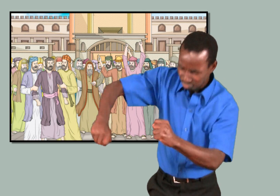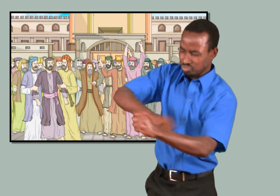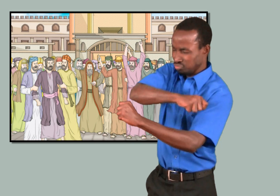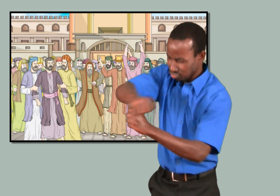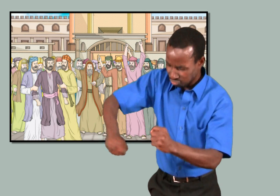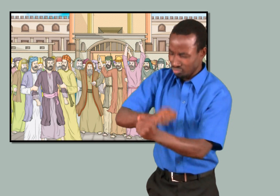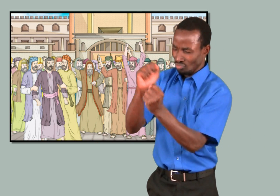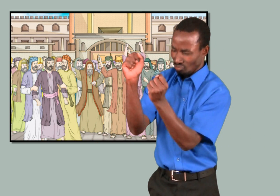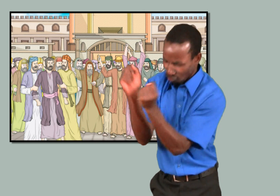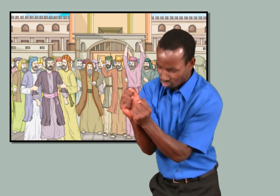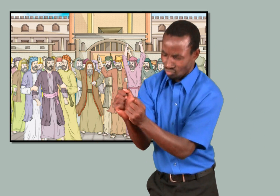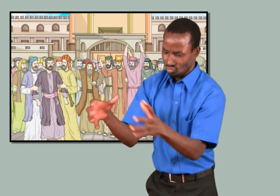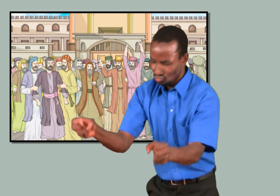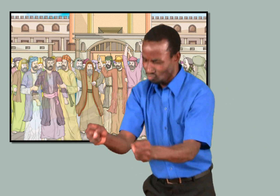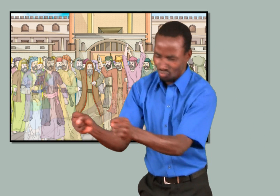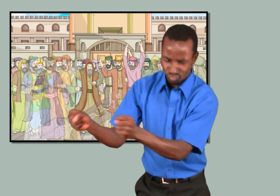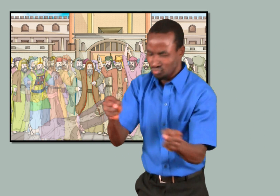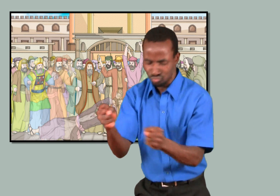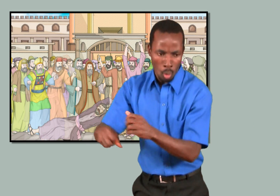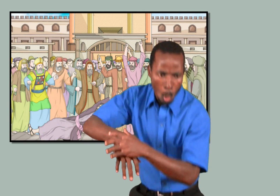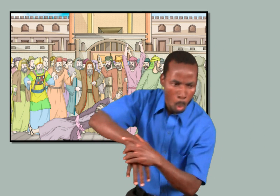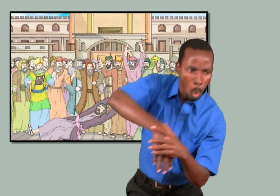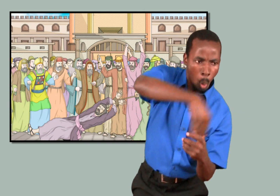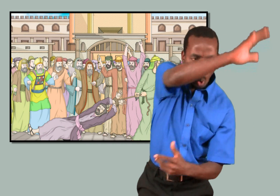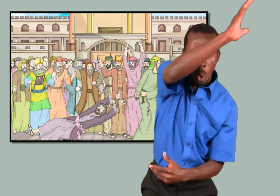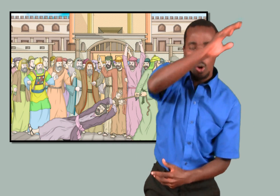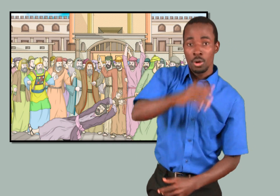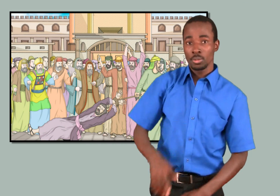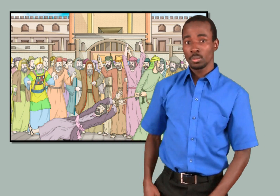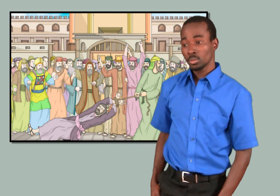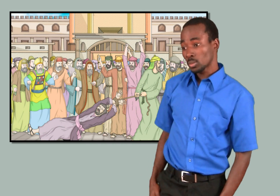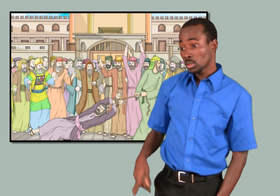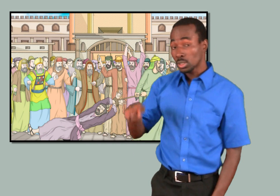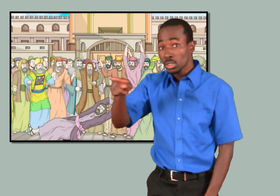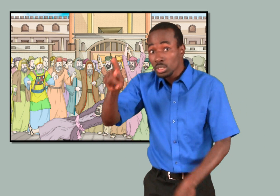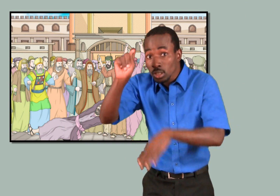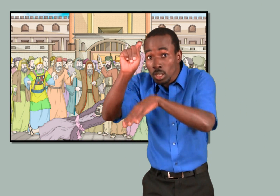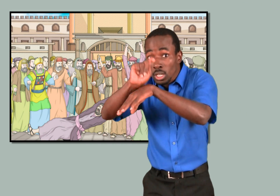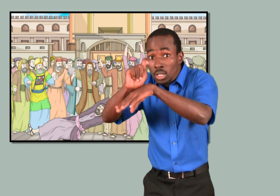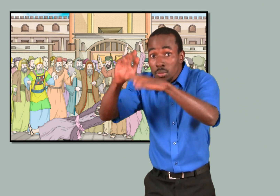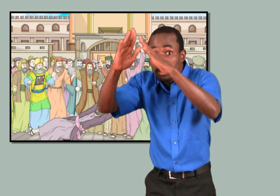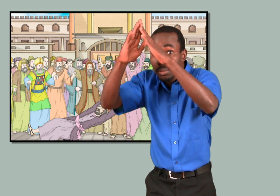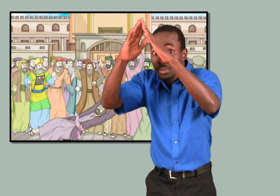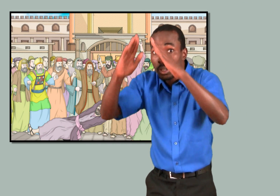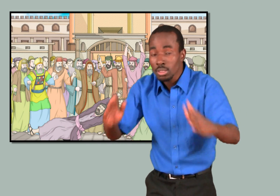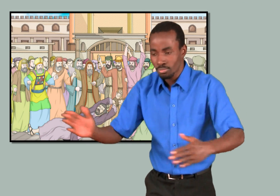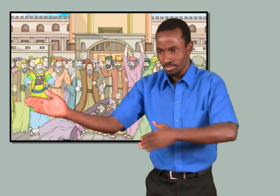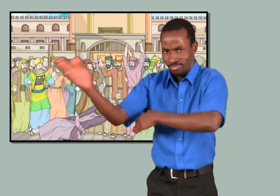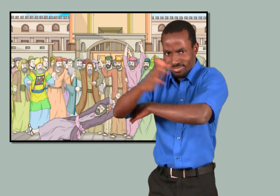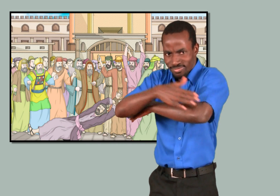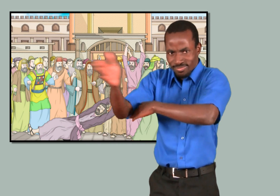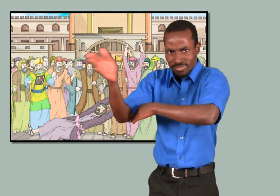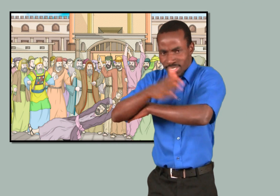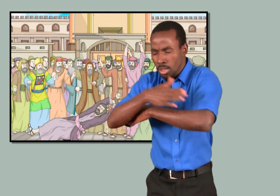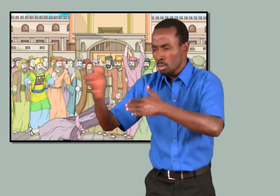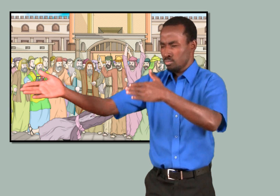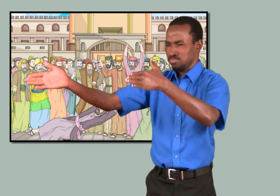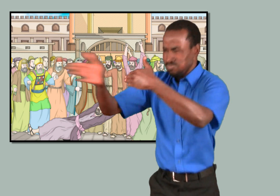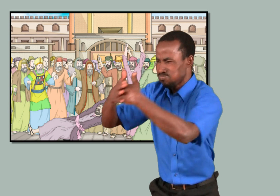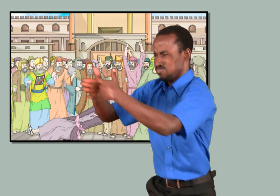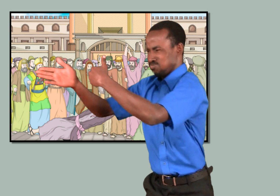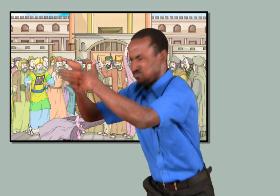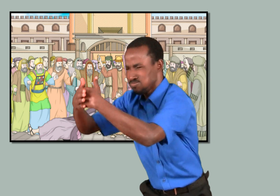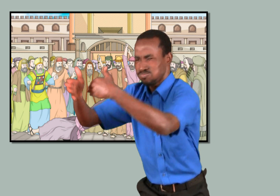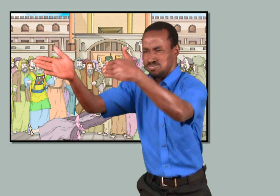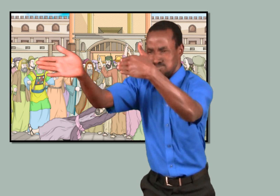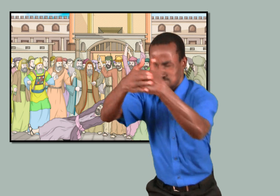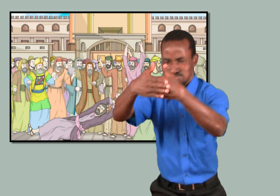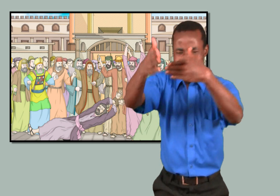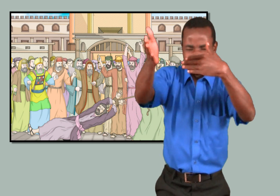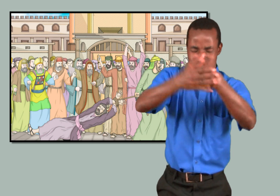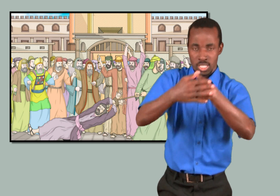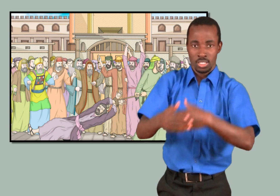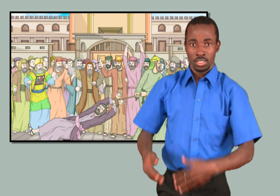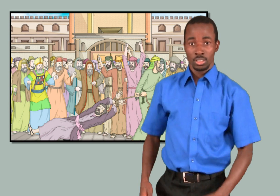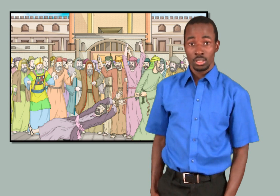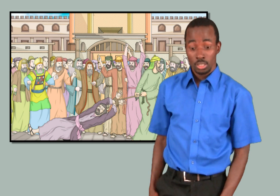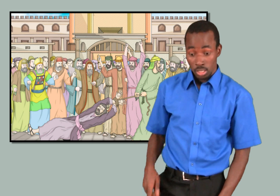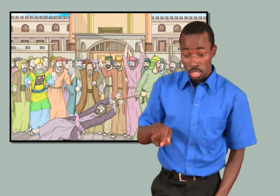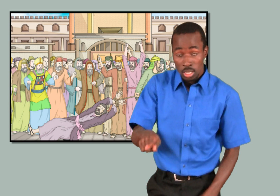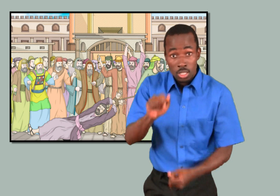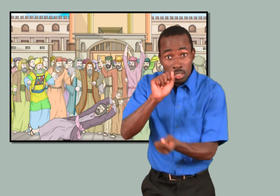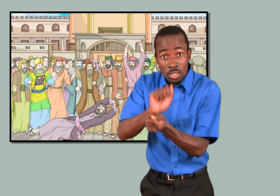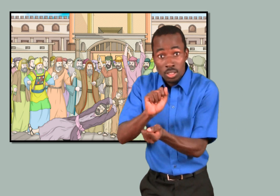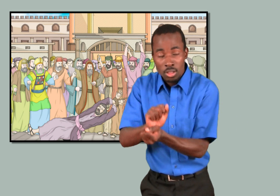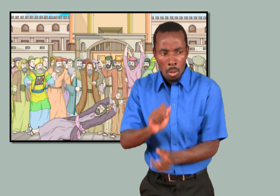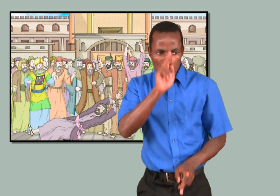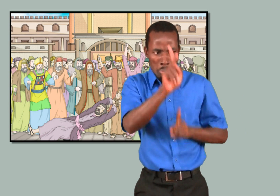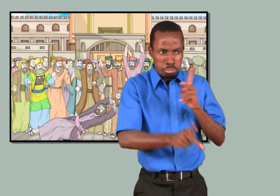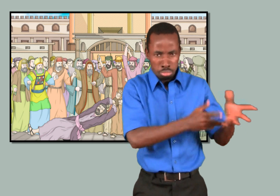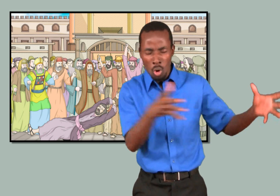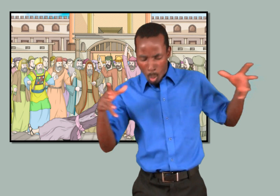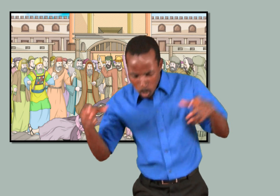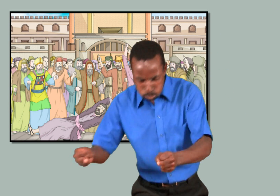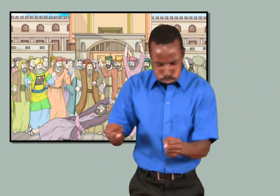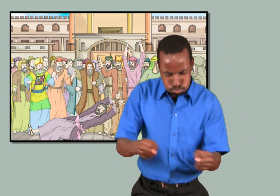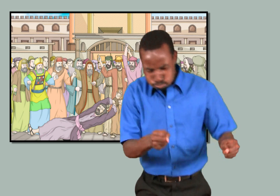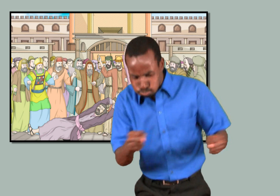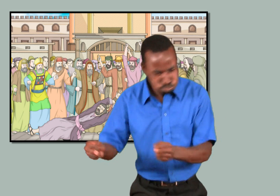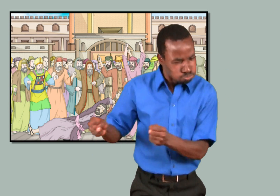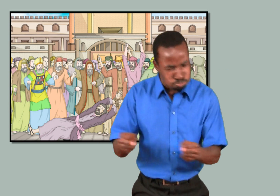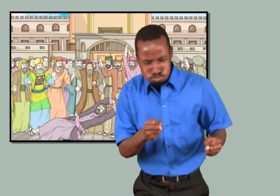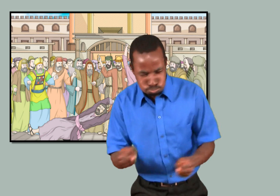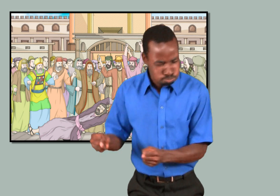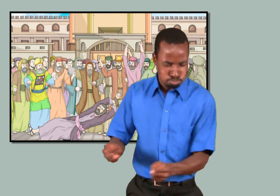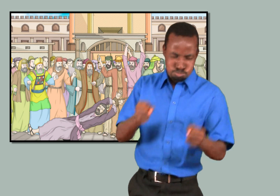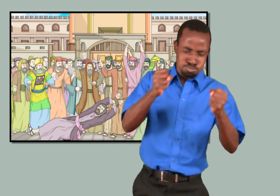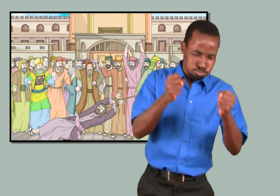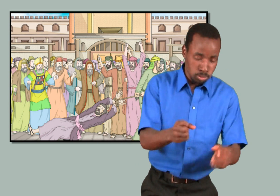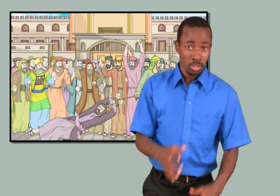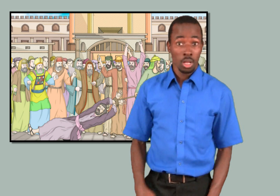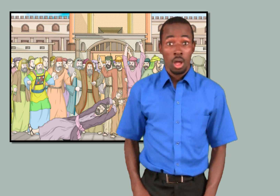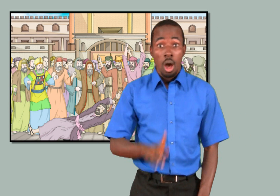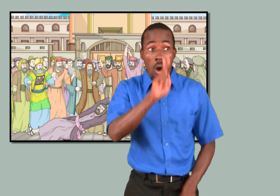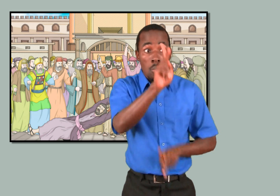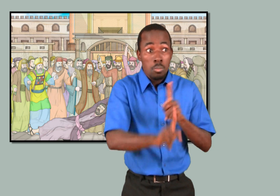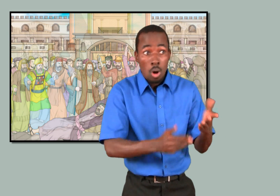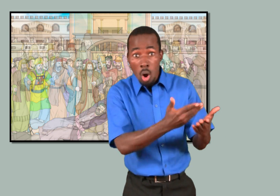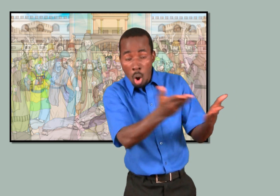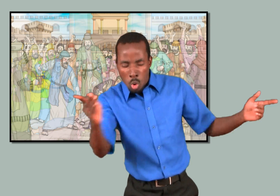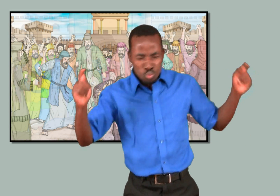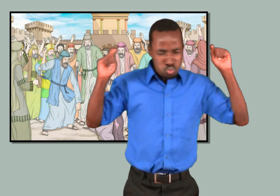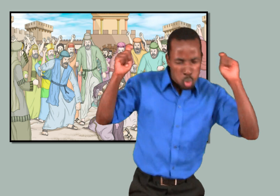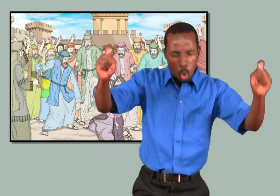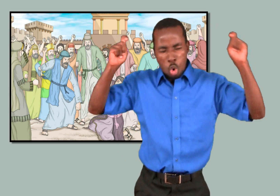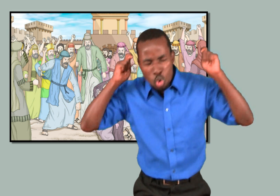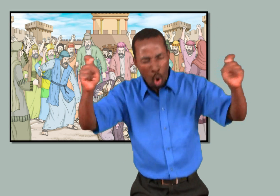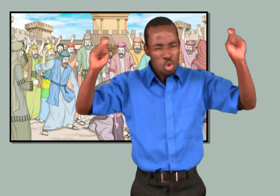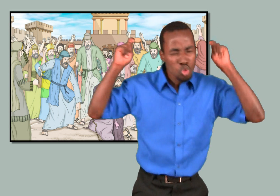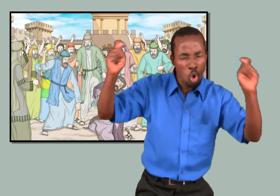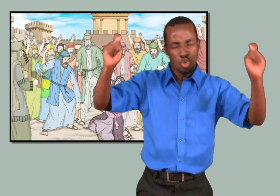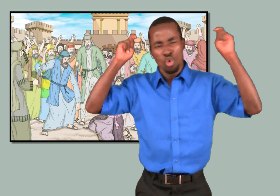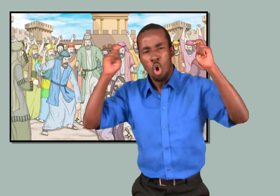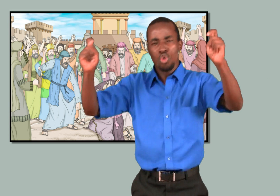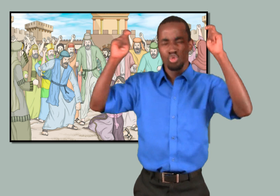They seized Paul and dragged him out of the temple, and at once the gates were shut.